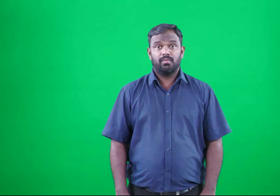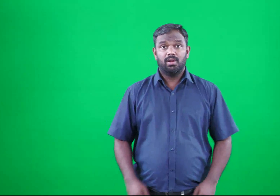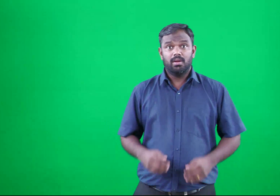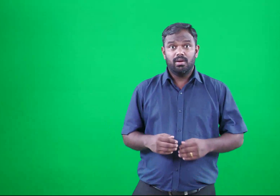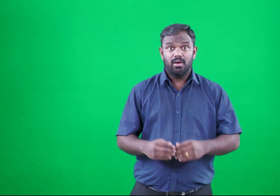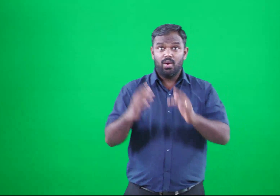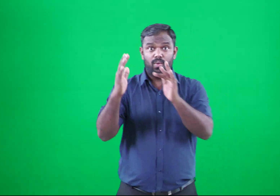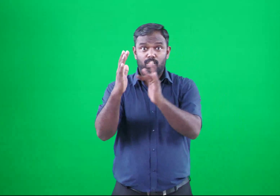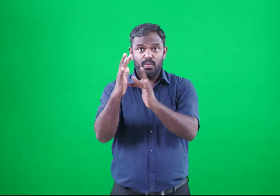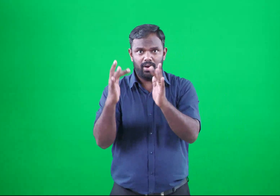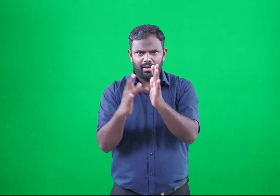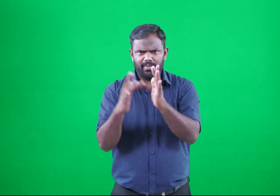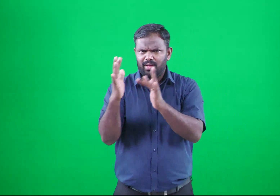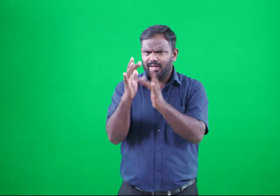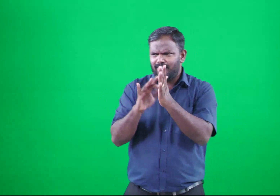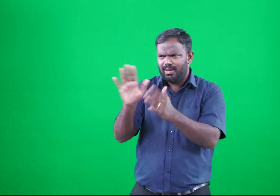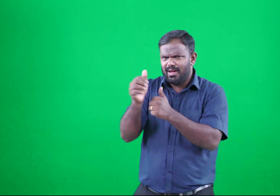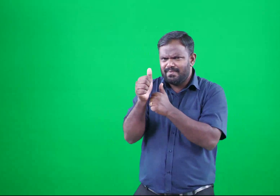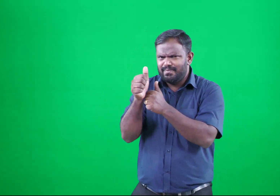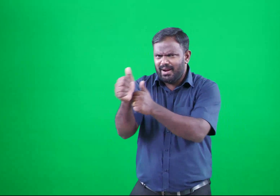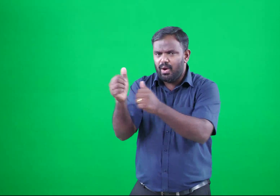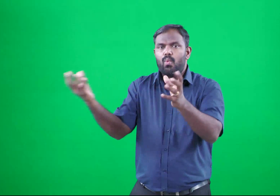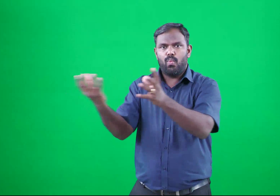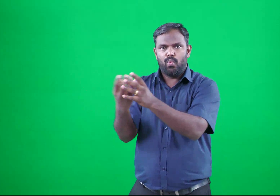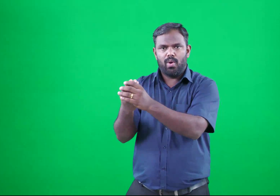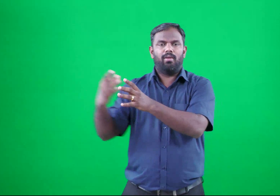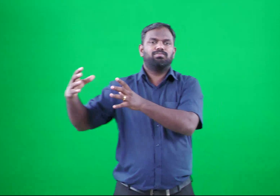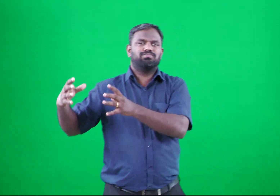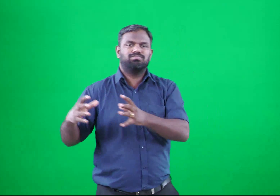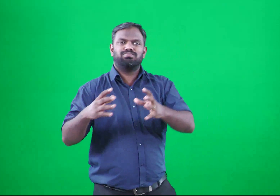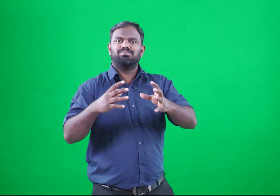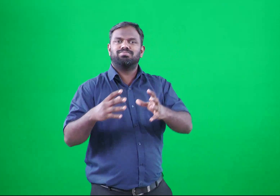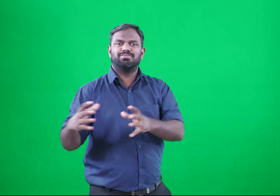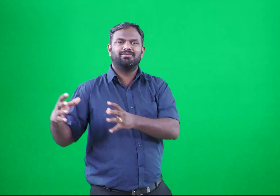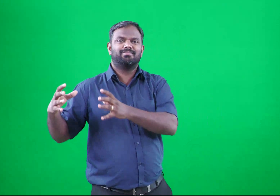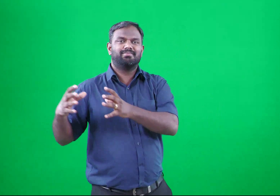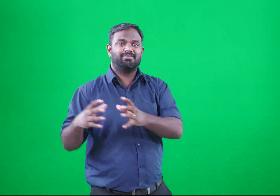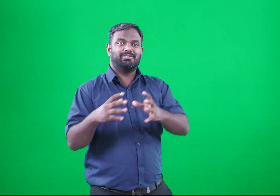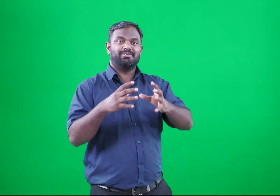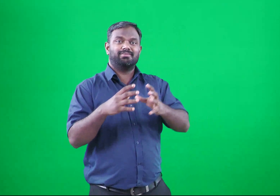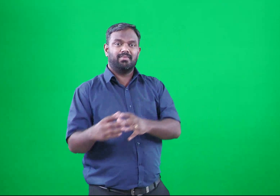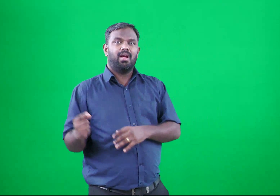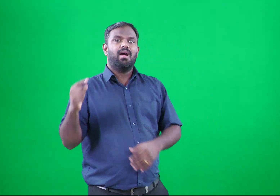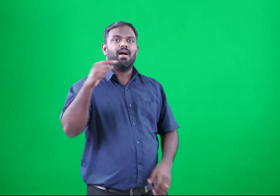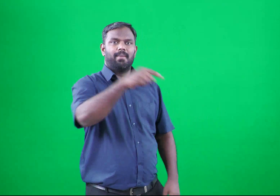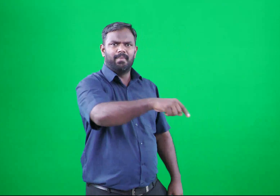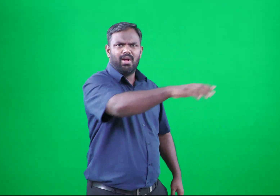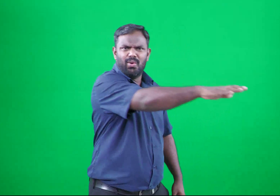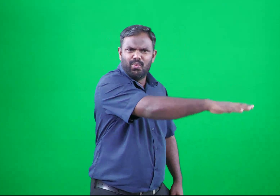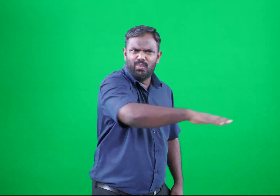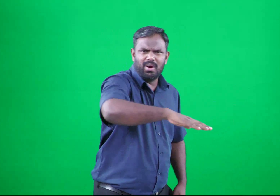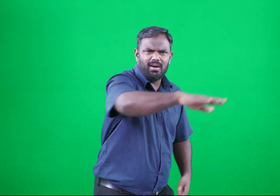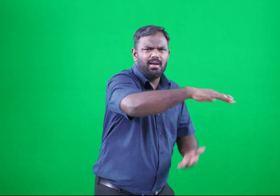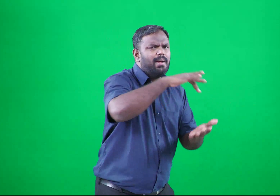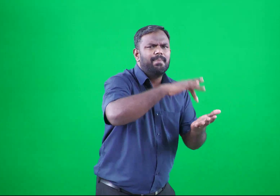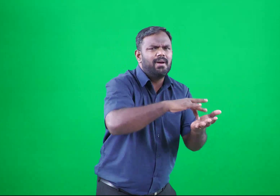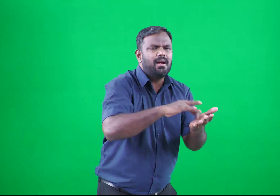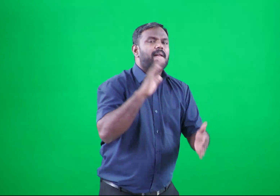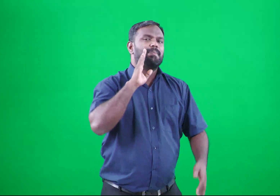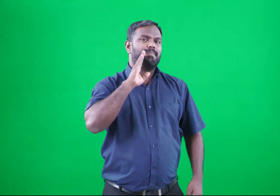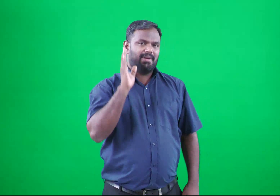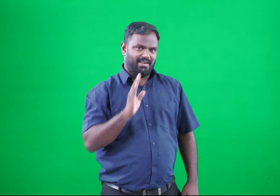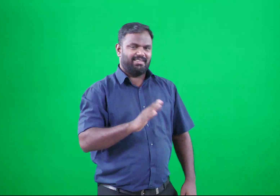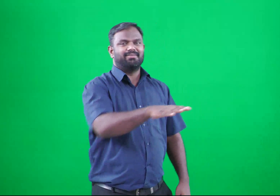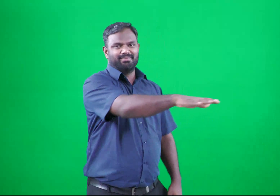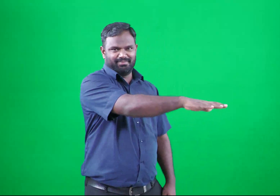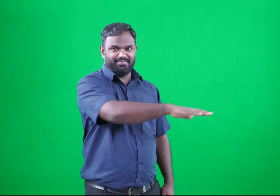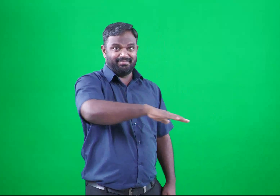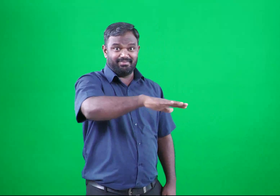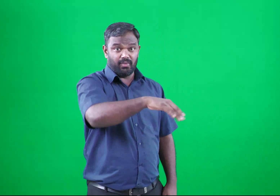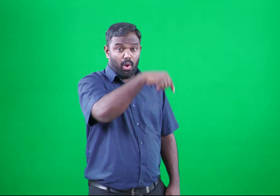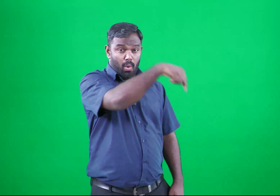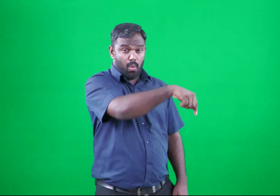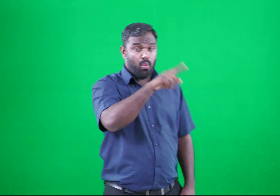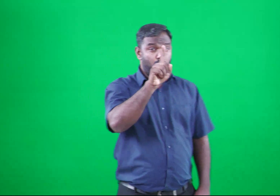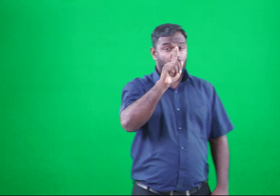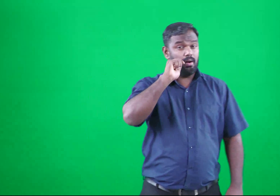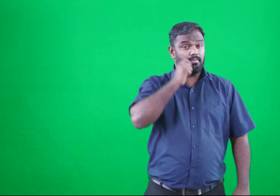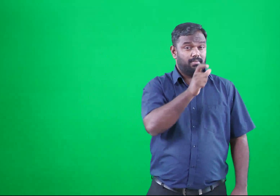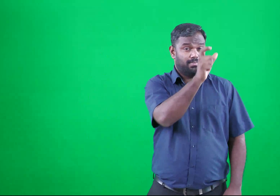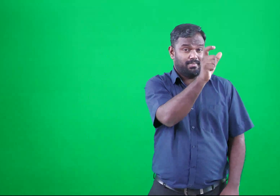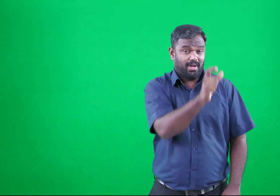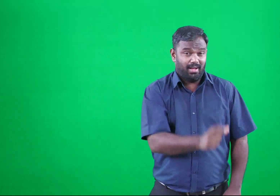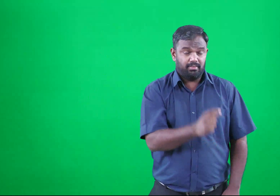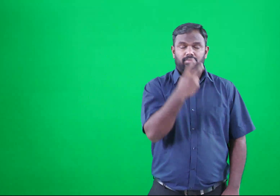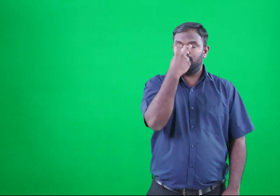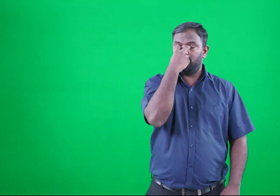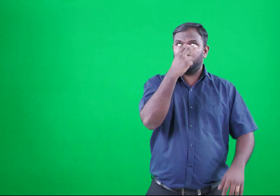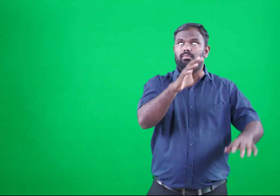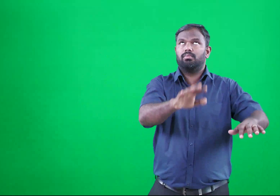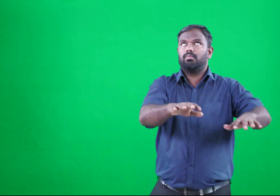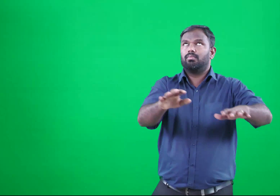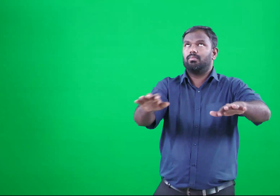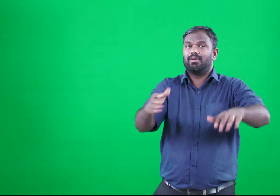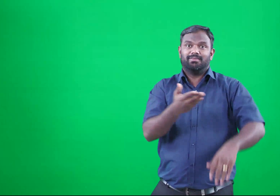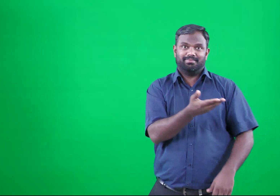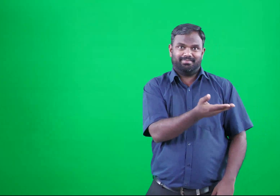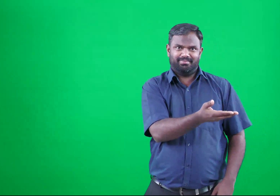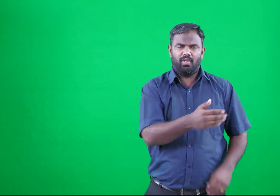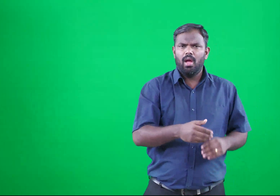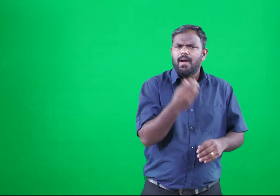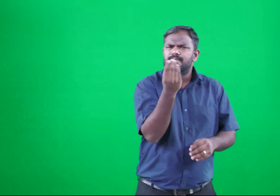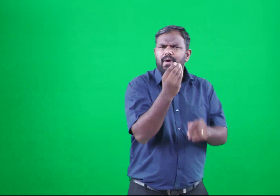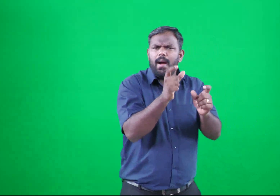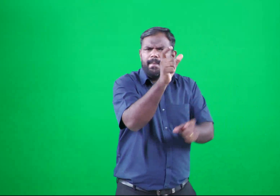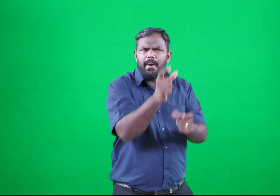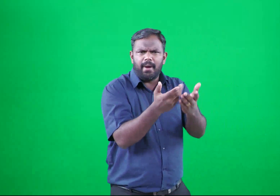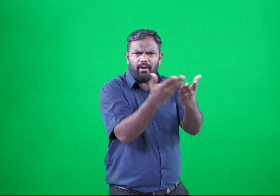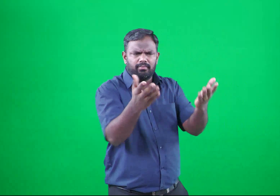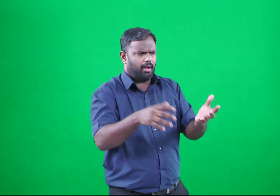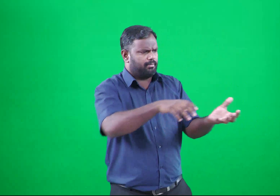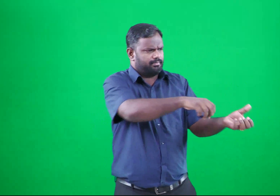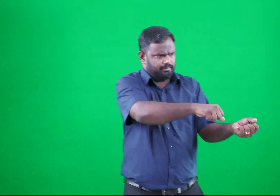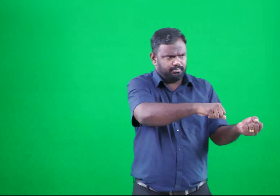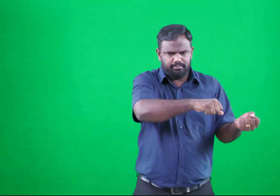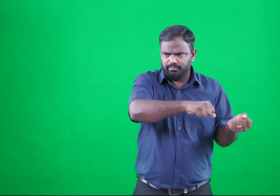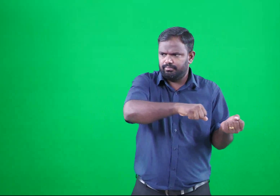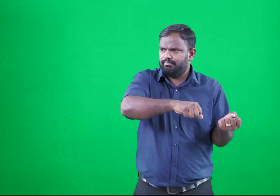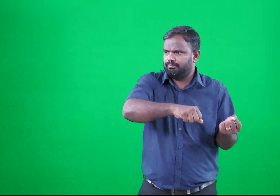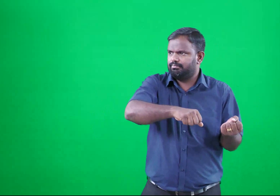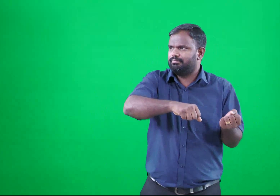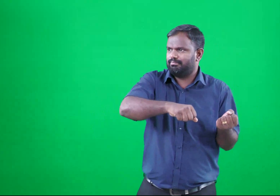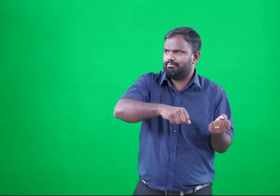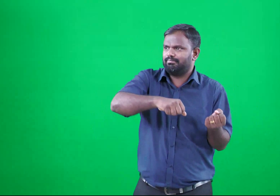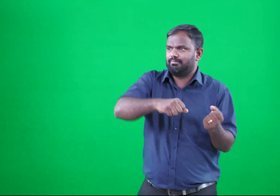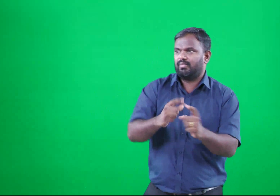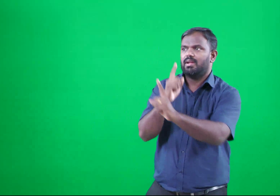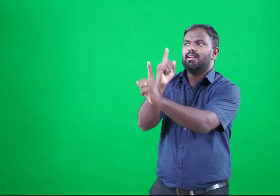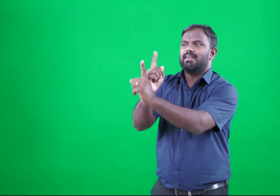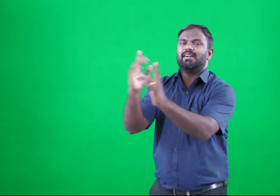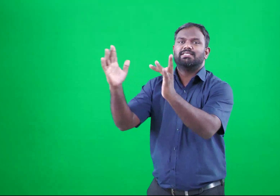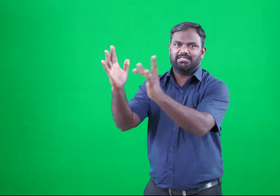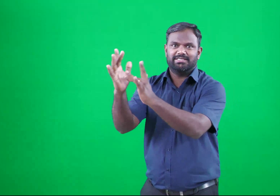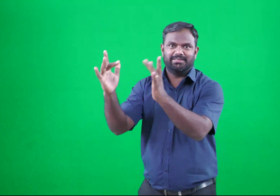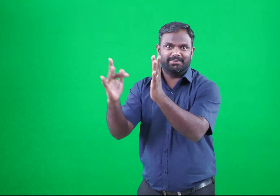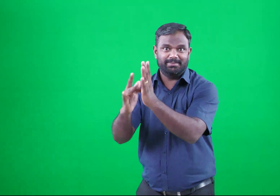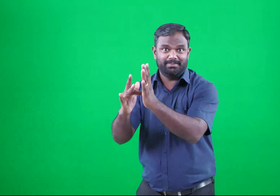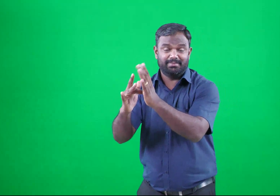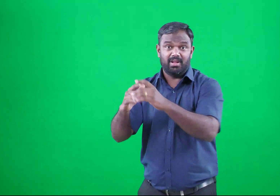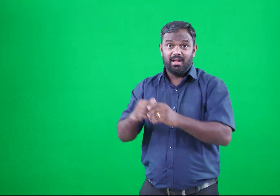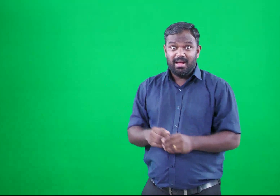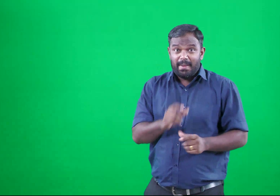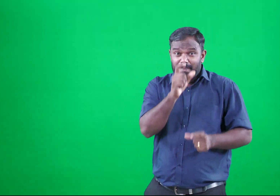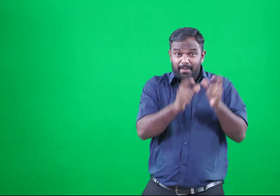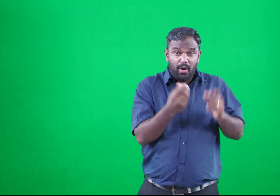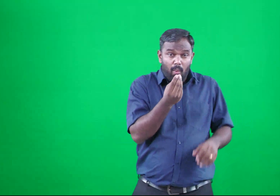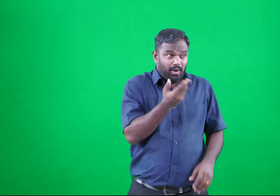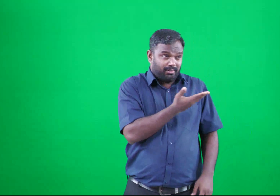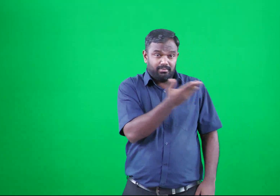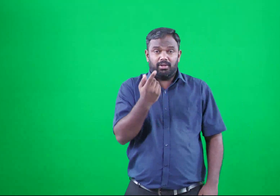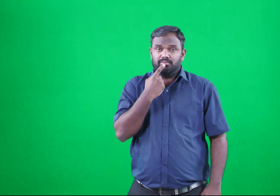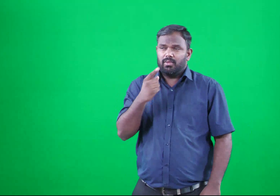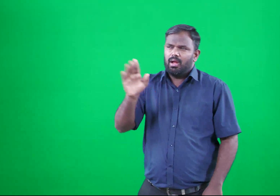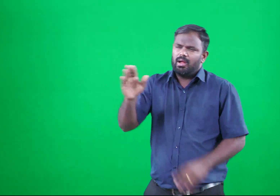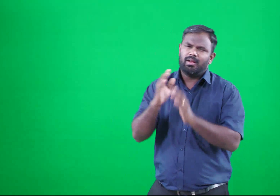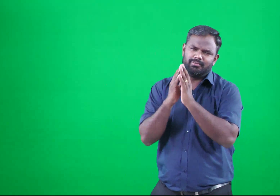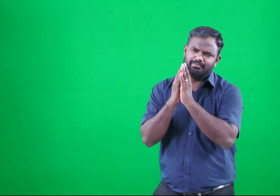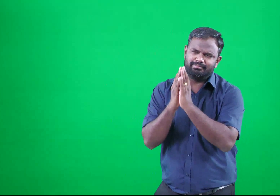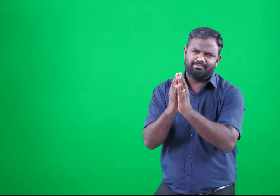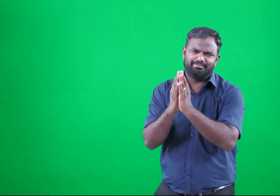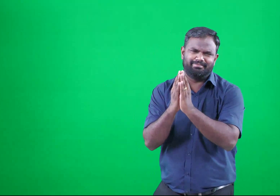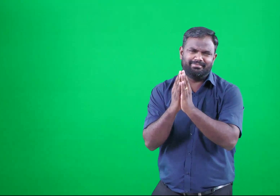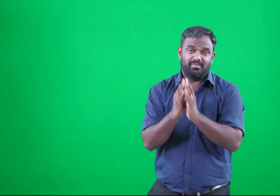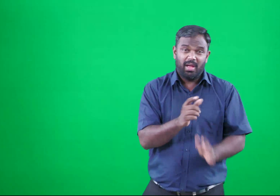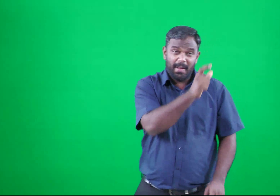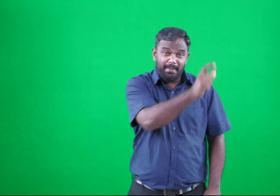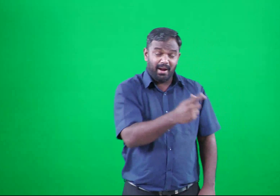When they arrived at Bethsaida, some people brought a blind man and begged Jesus to touch him.